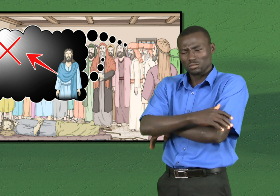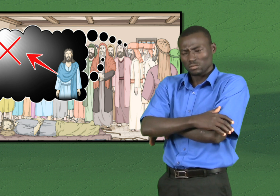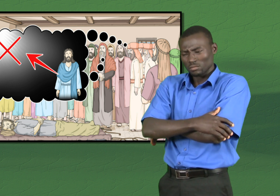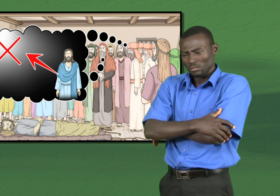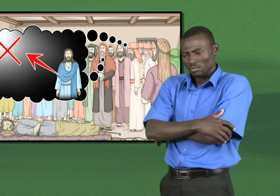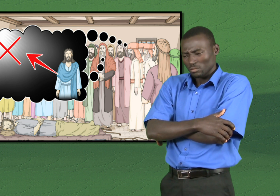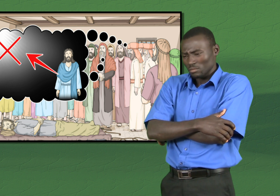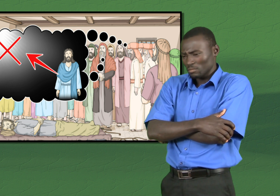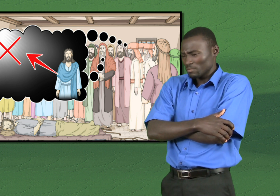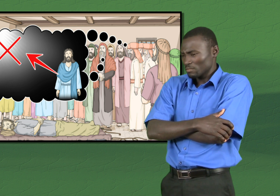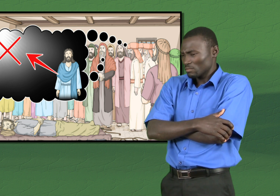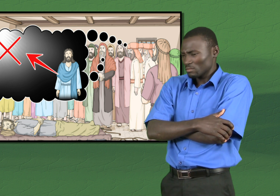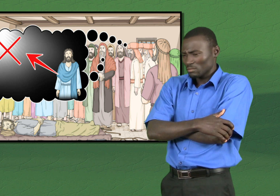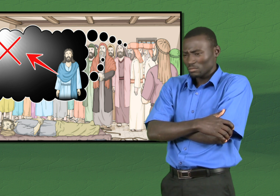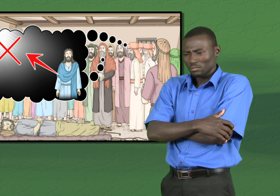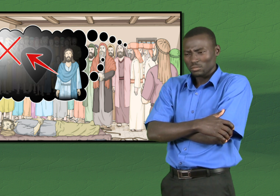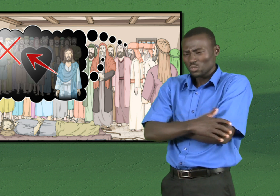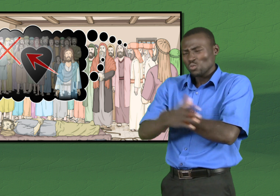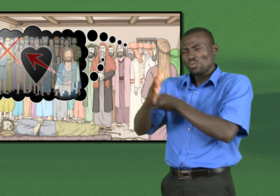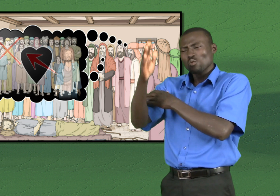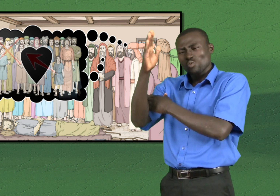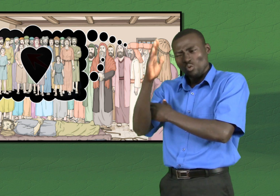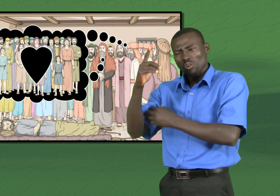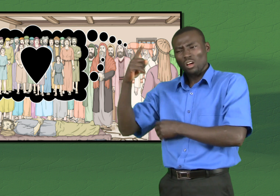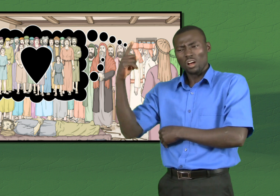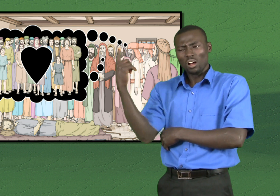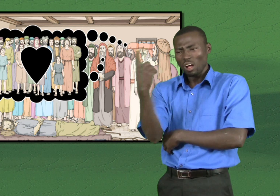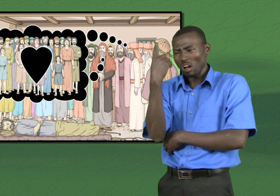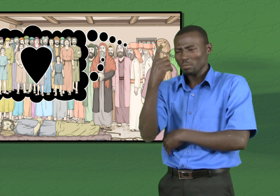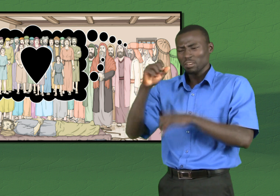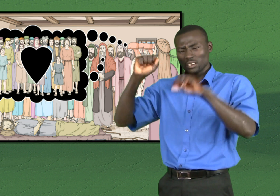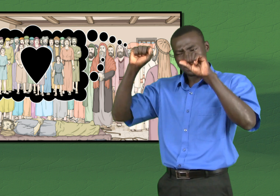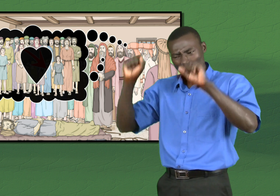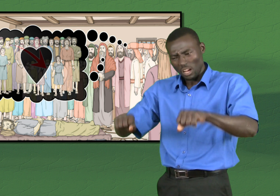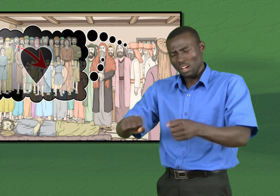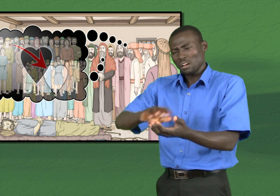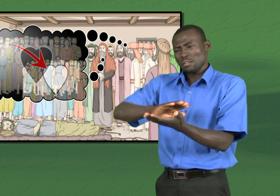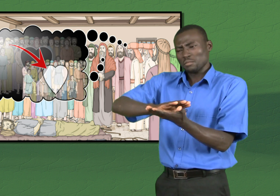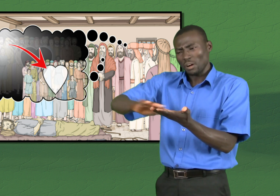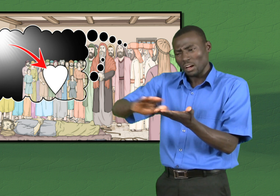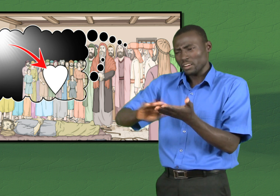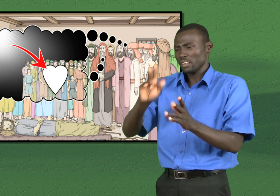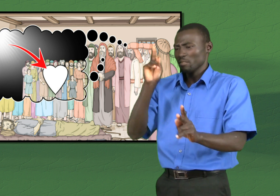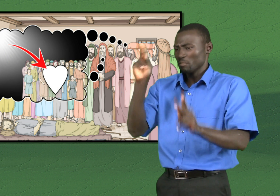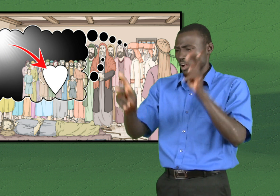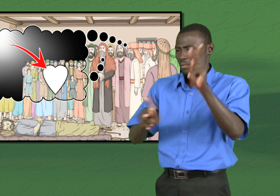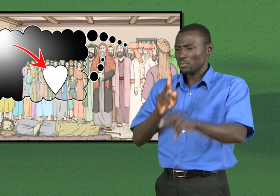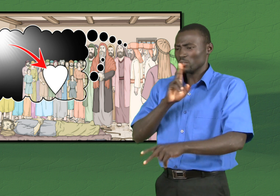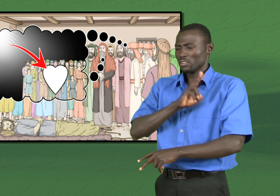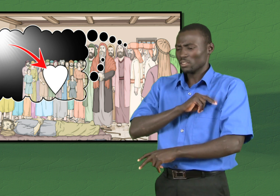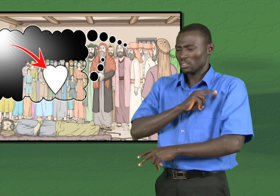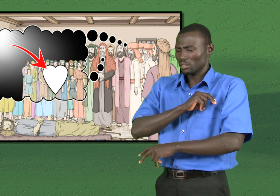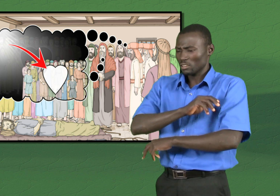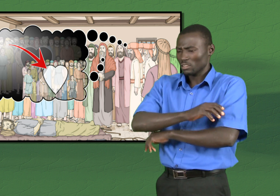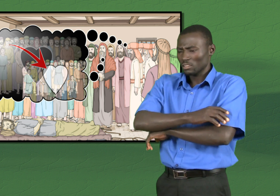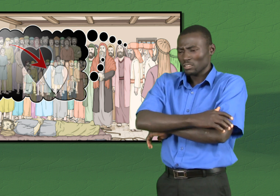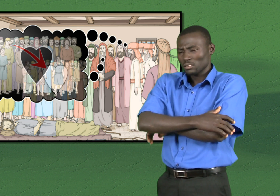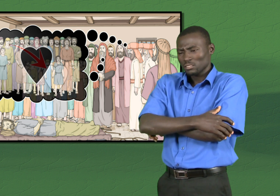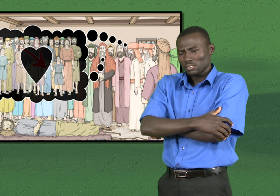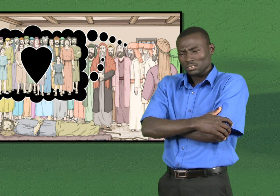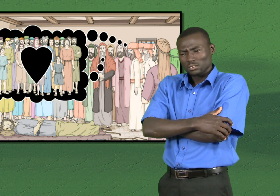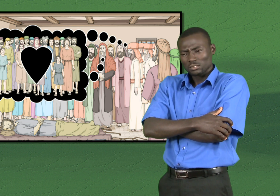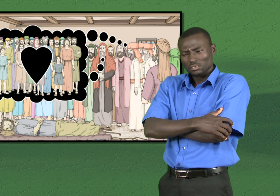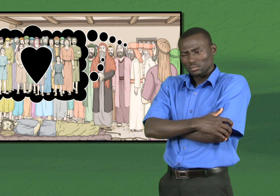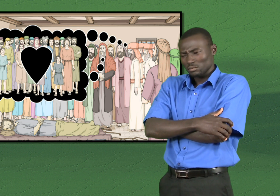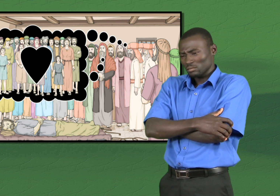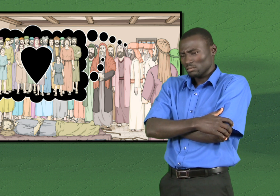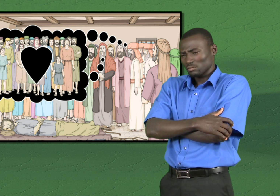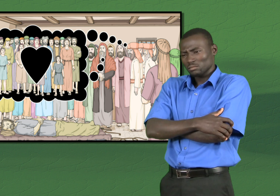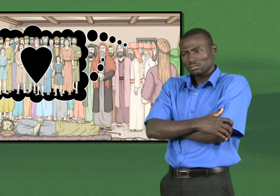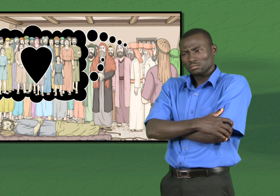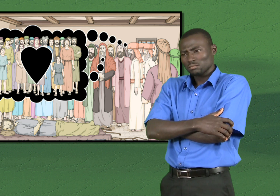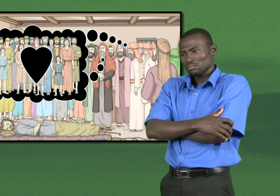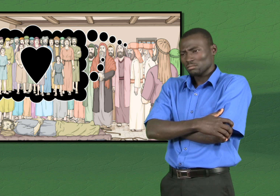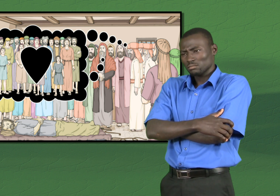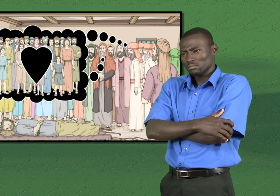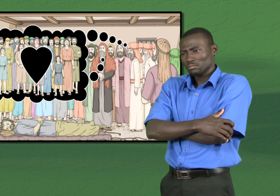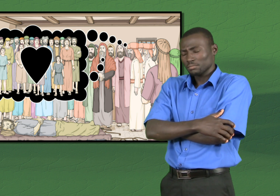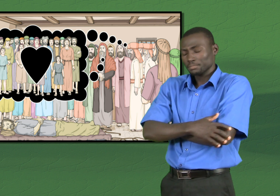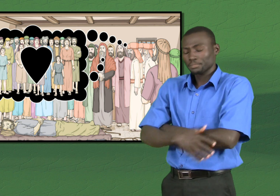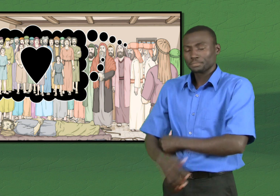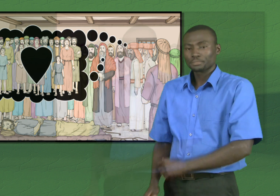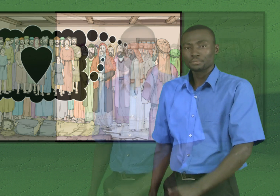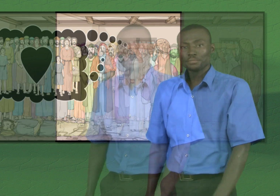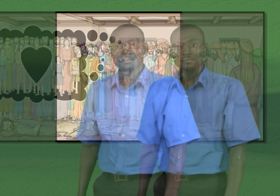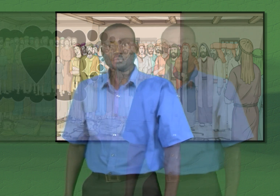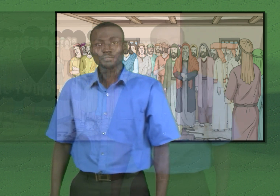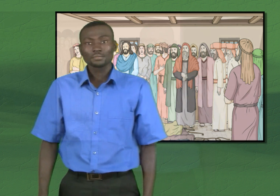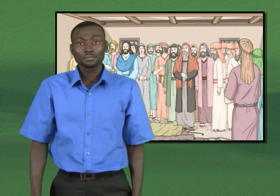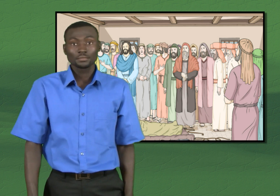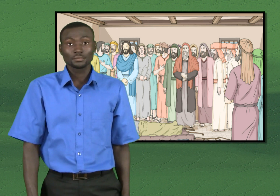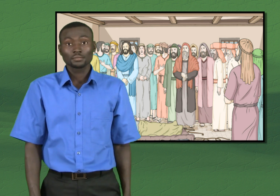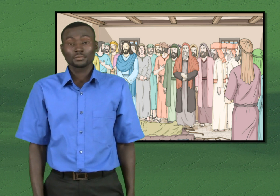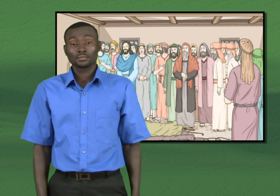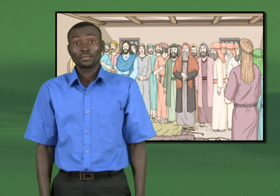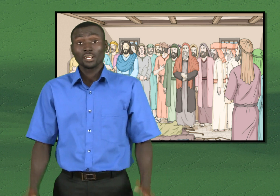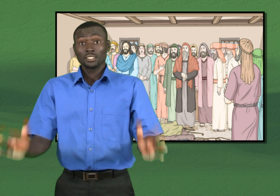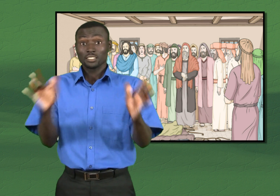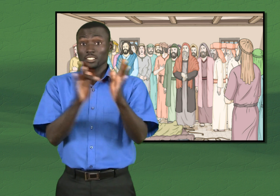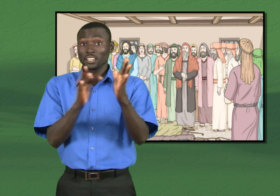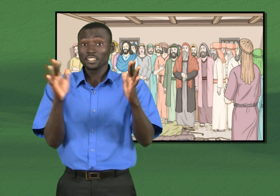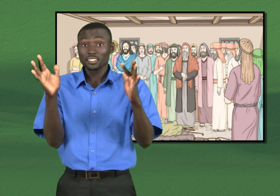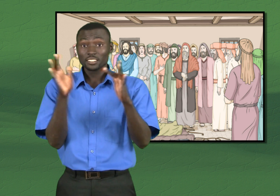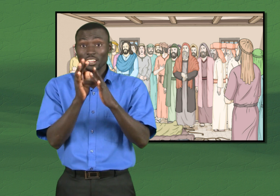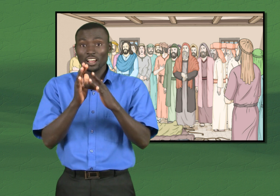Who can forgive sins but God alone?”